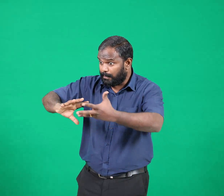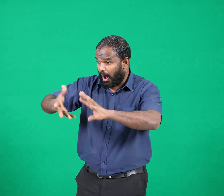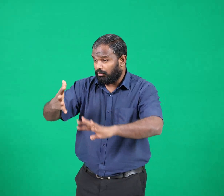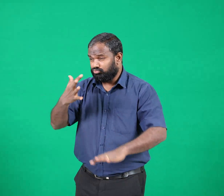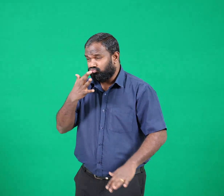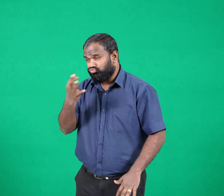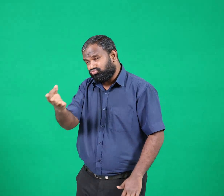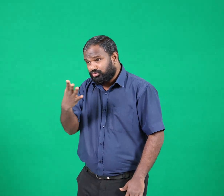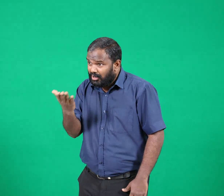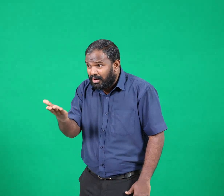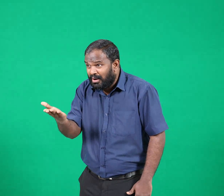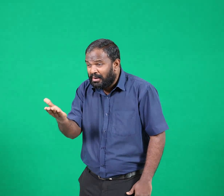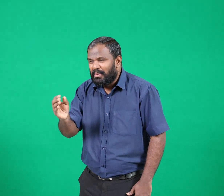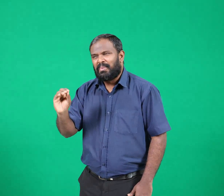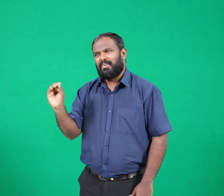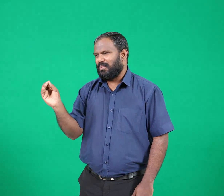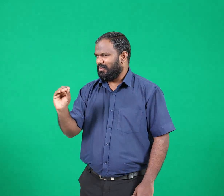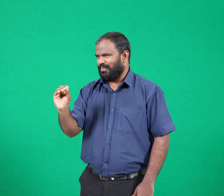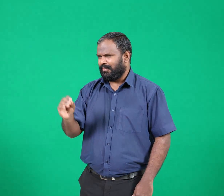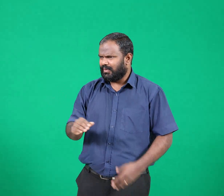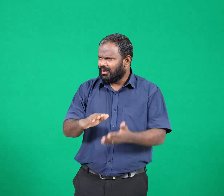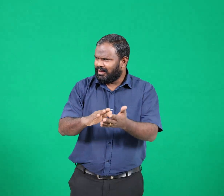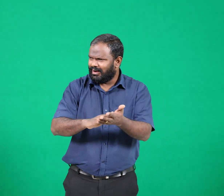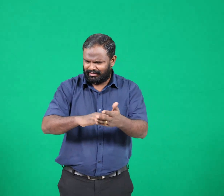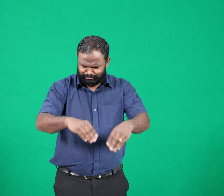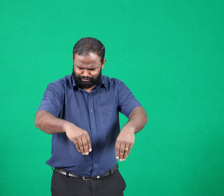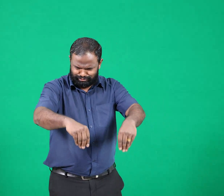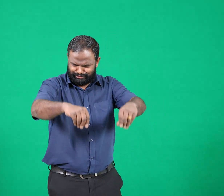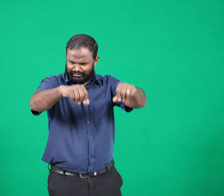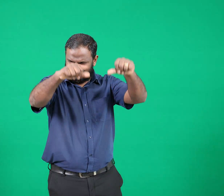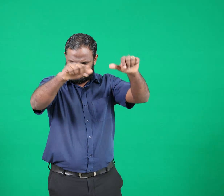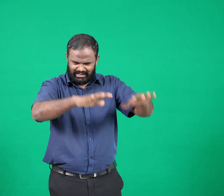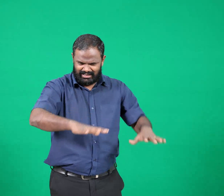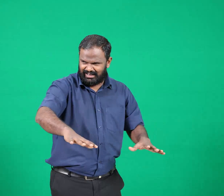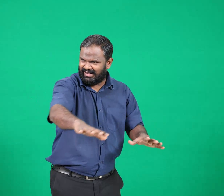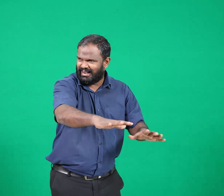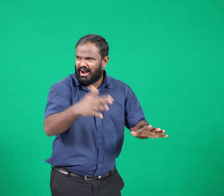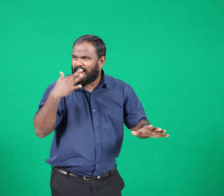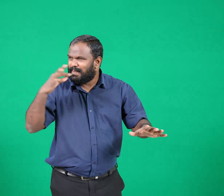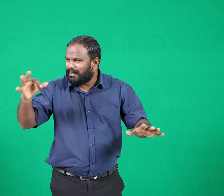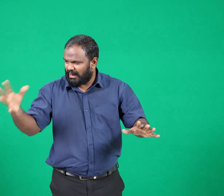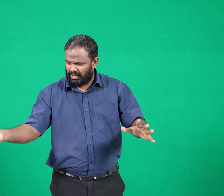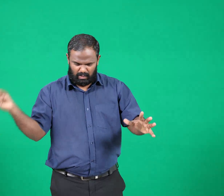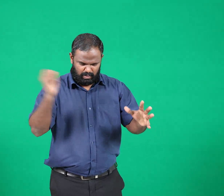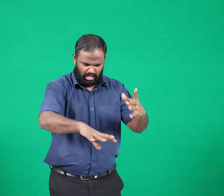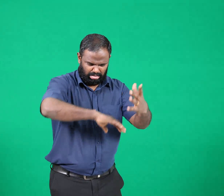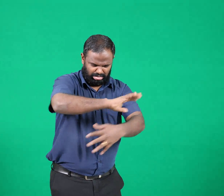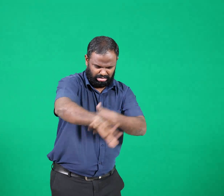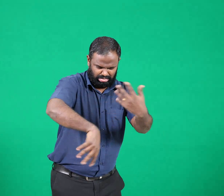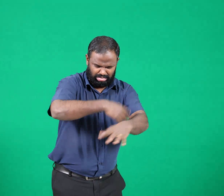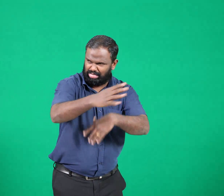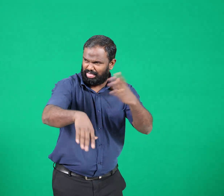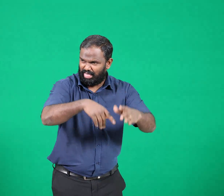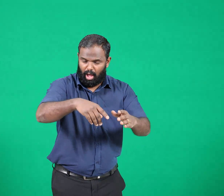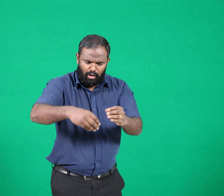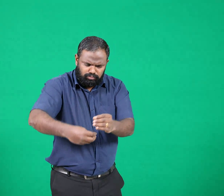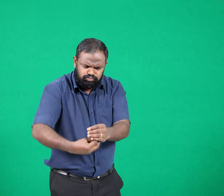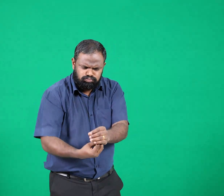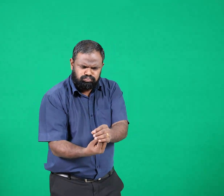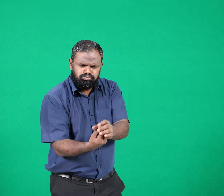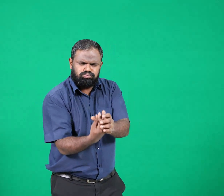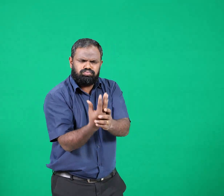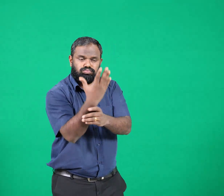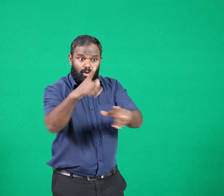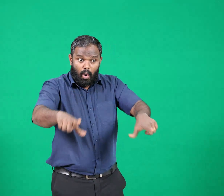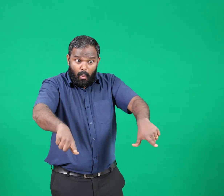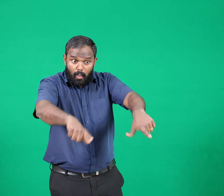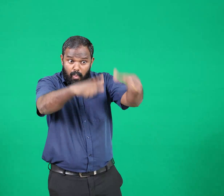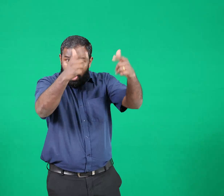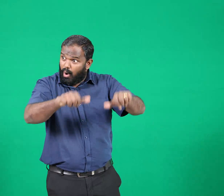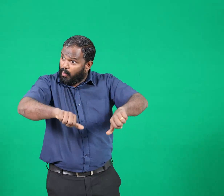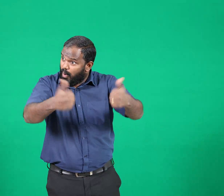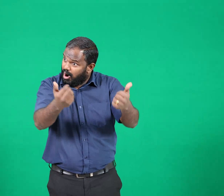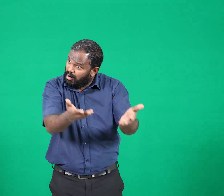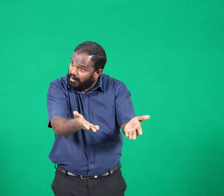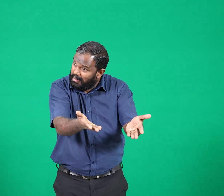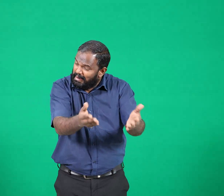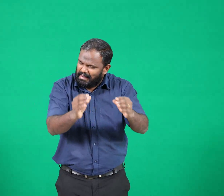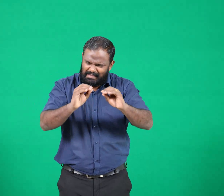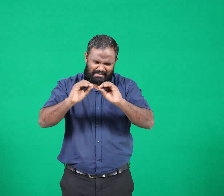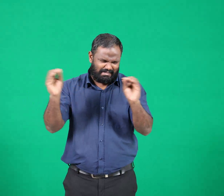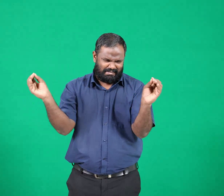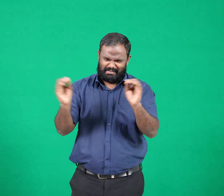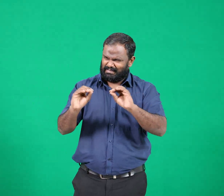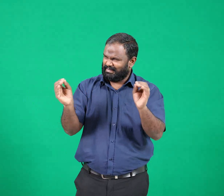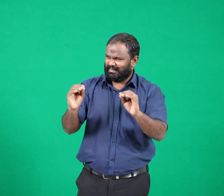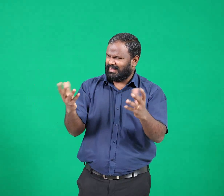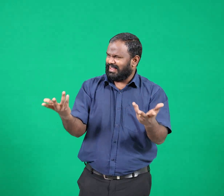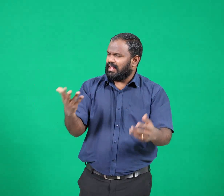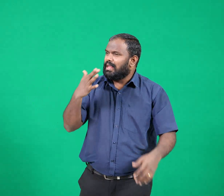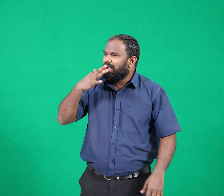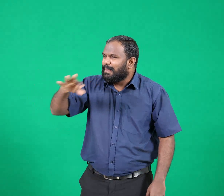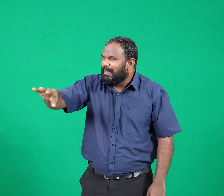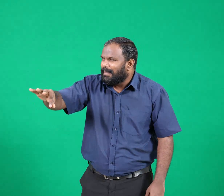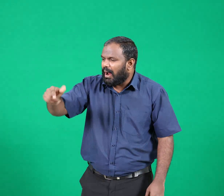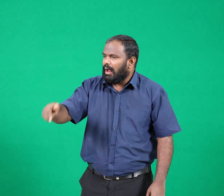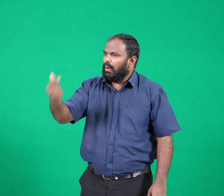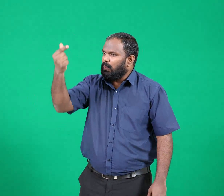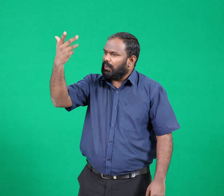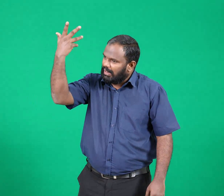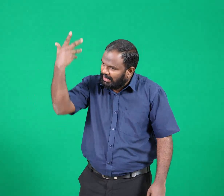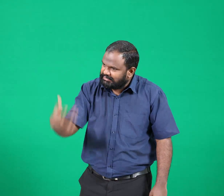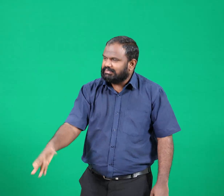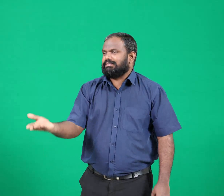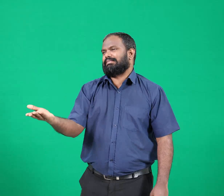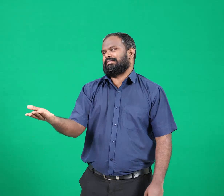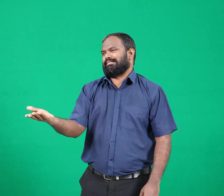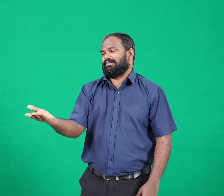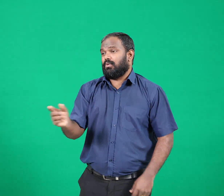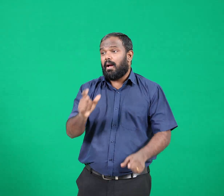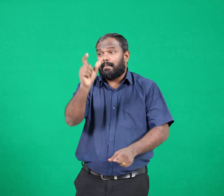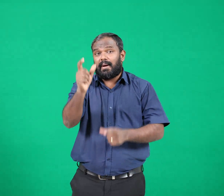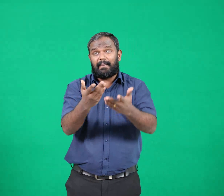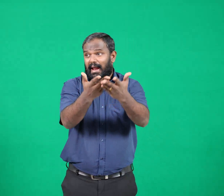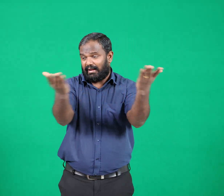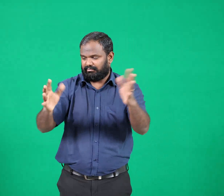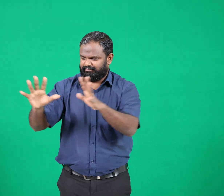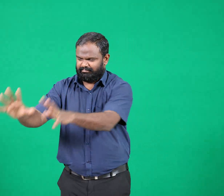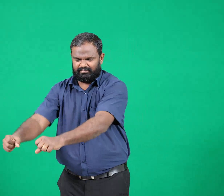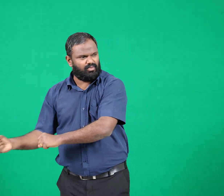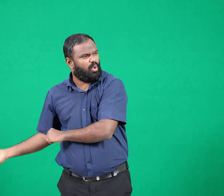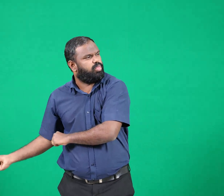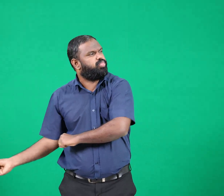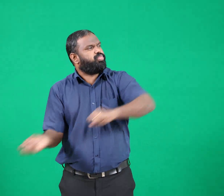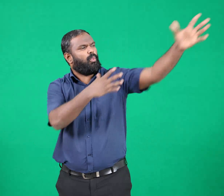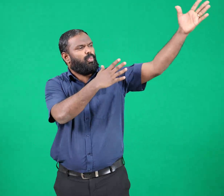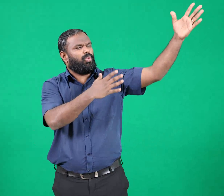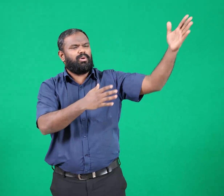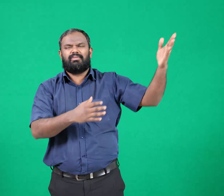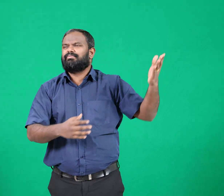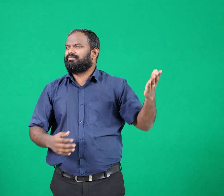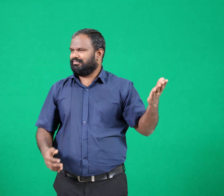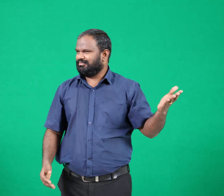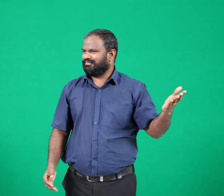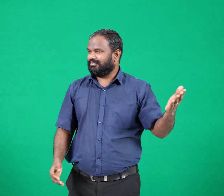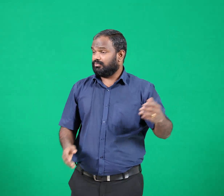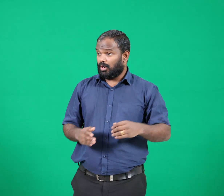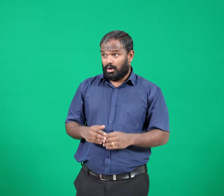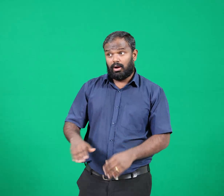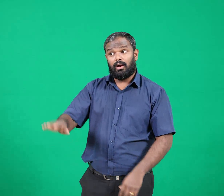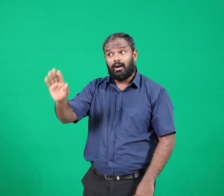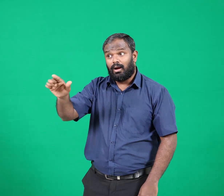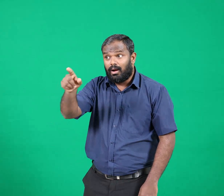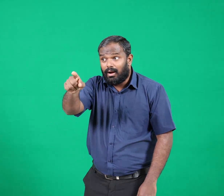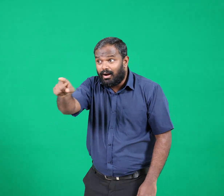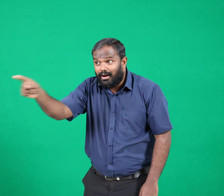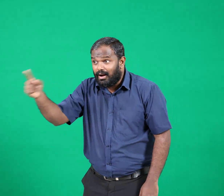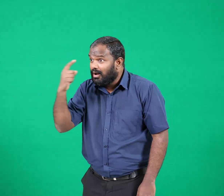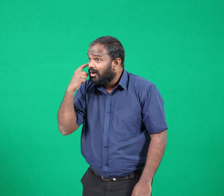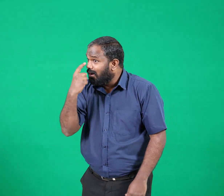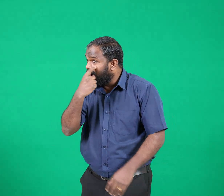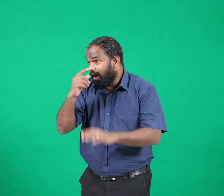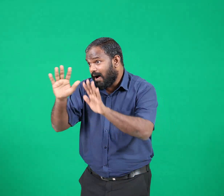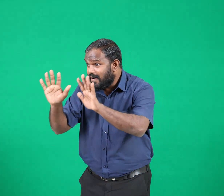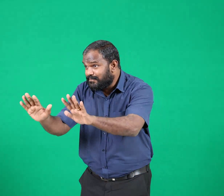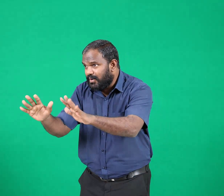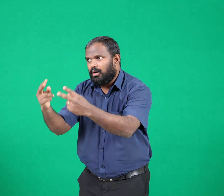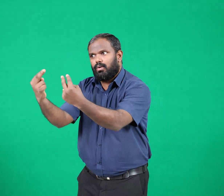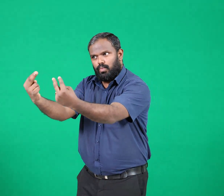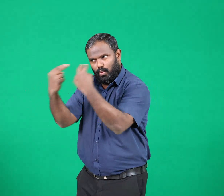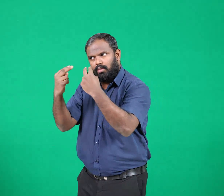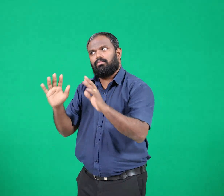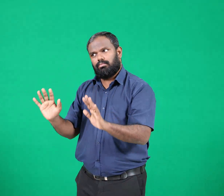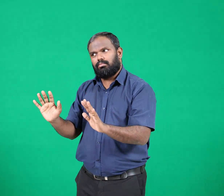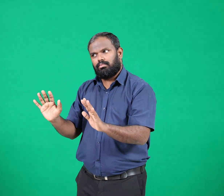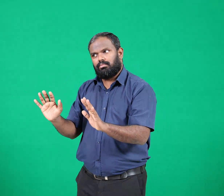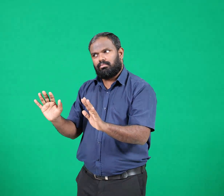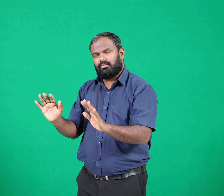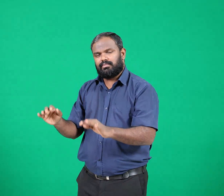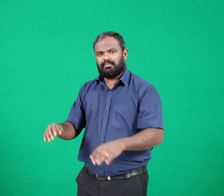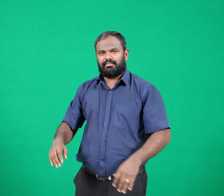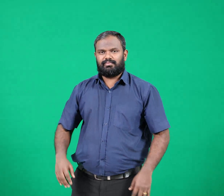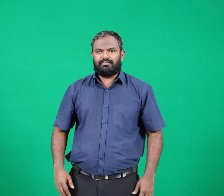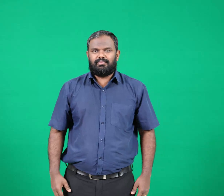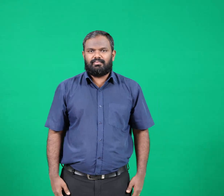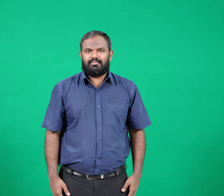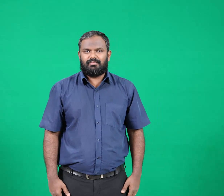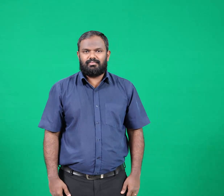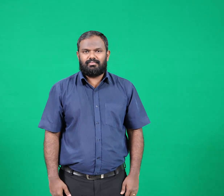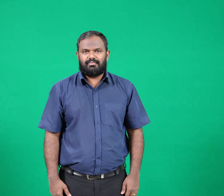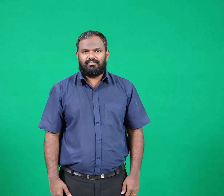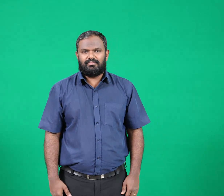It is fit neither for the soil nor for the manure pile, and it is thrown out. He who has ears to hear, let him hear."